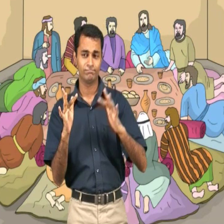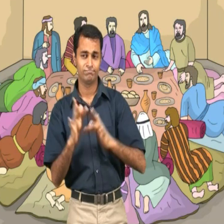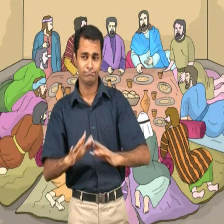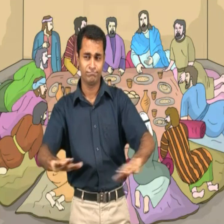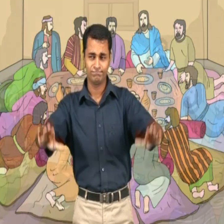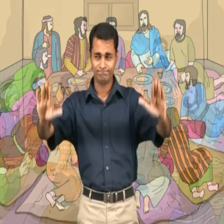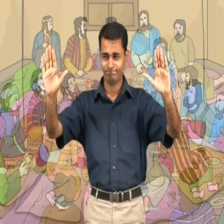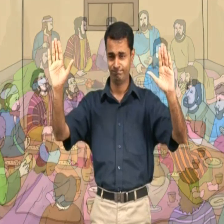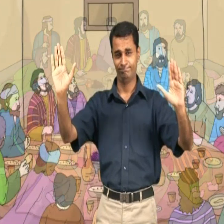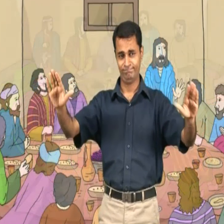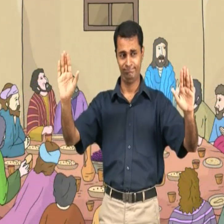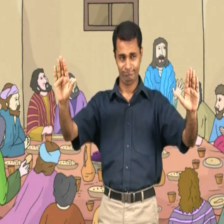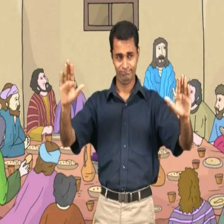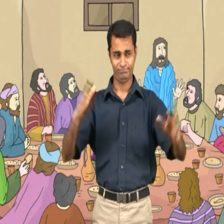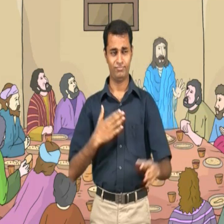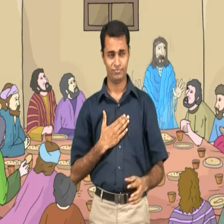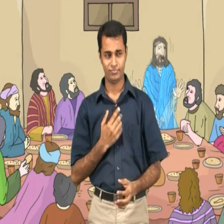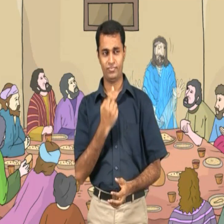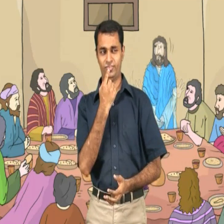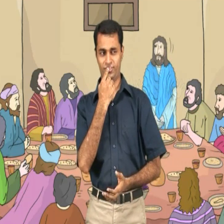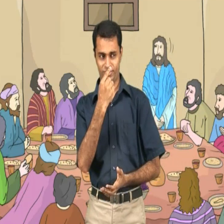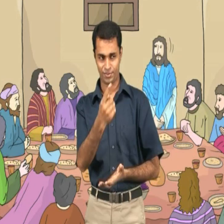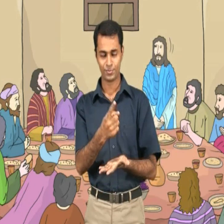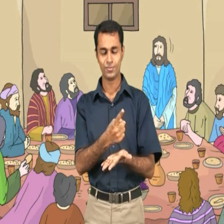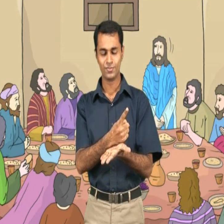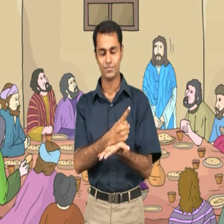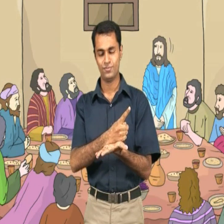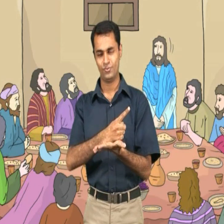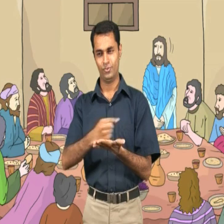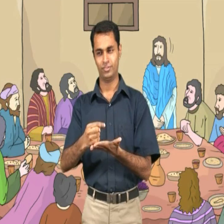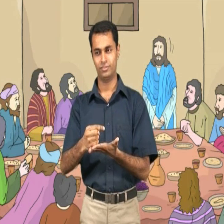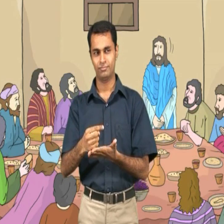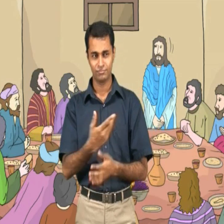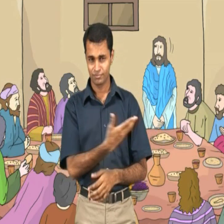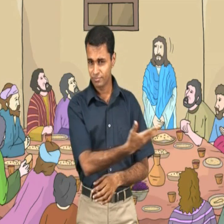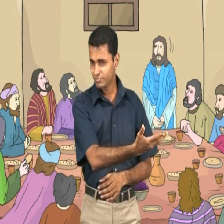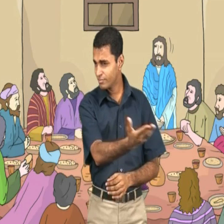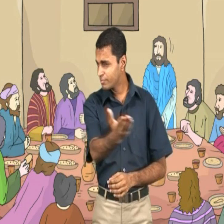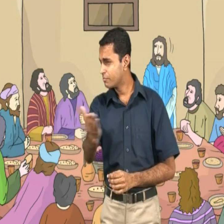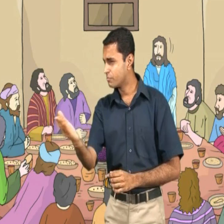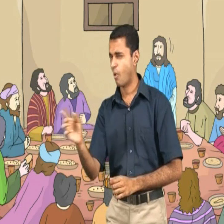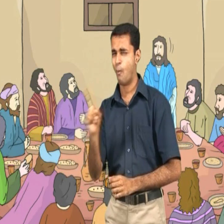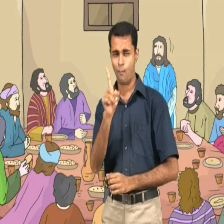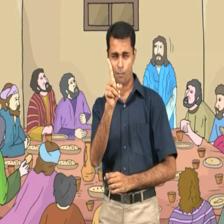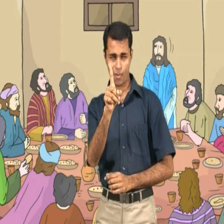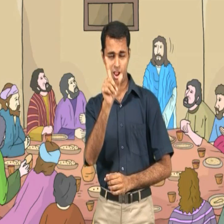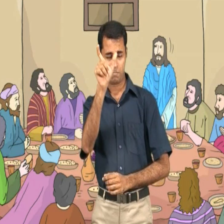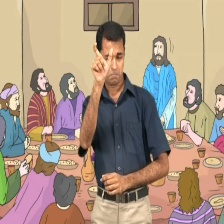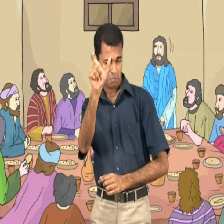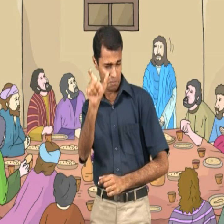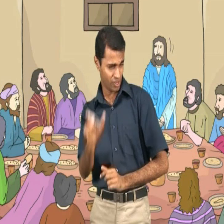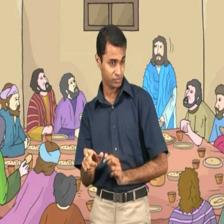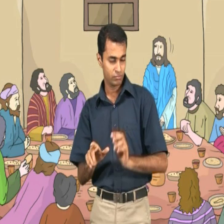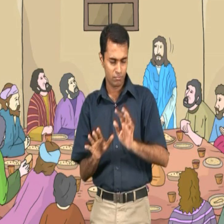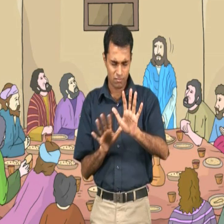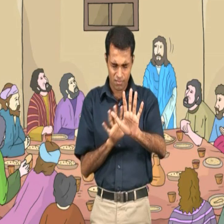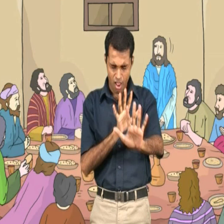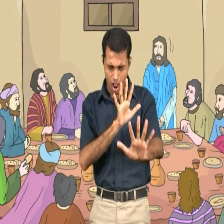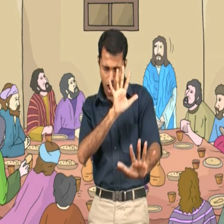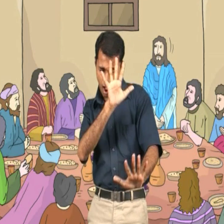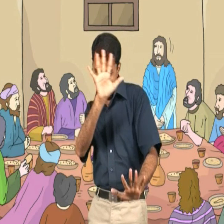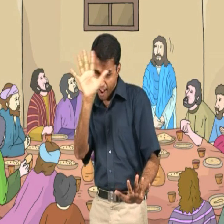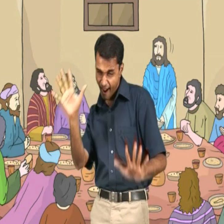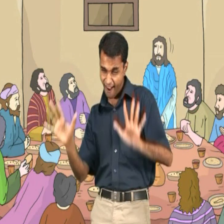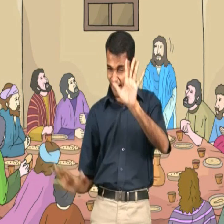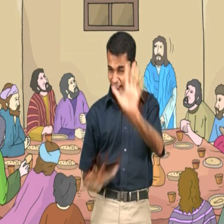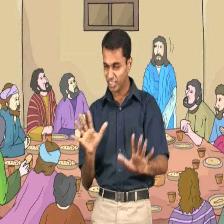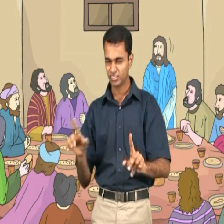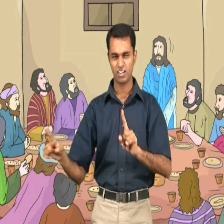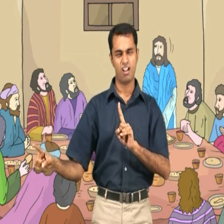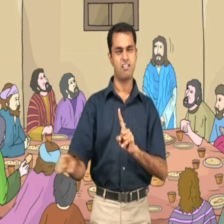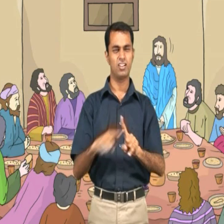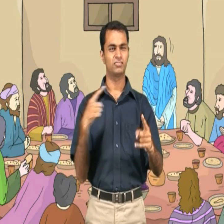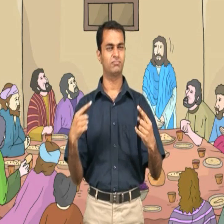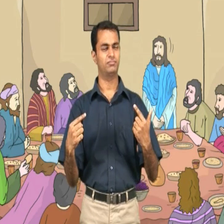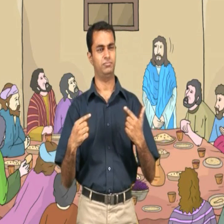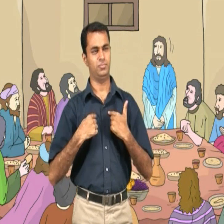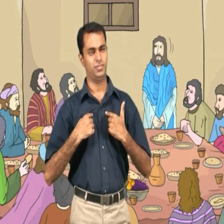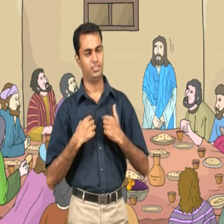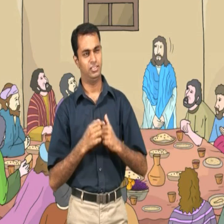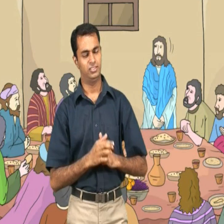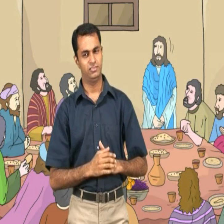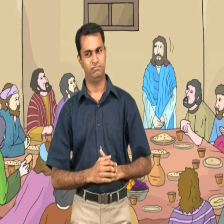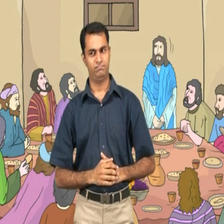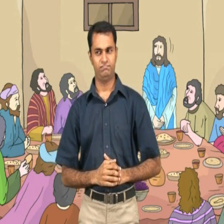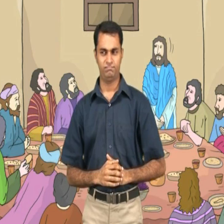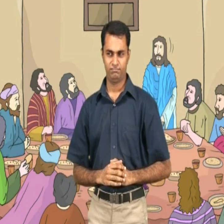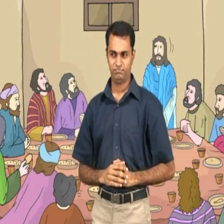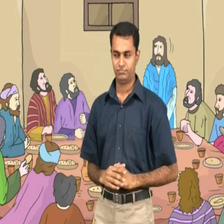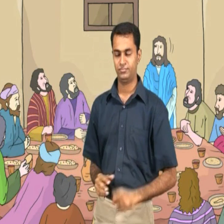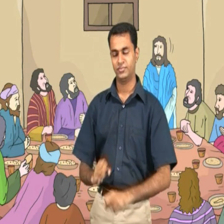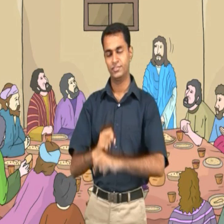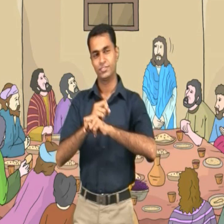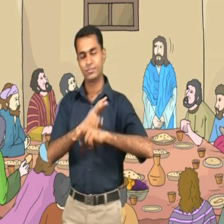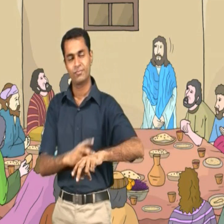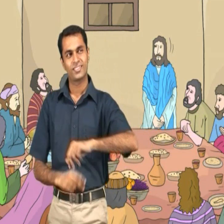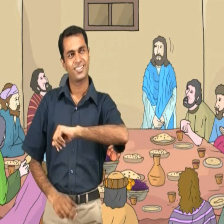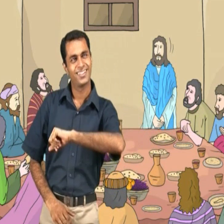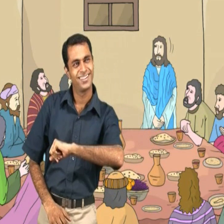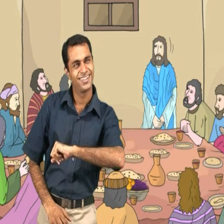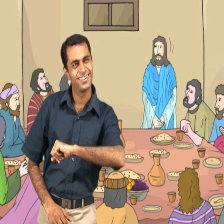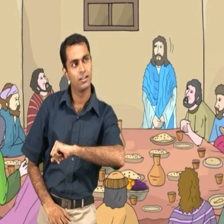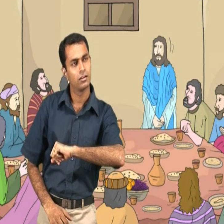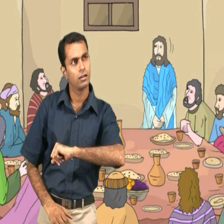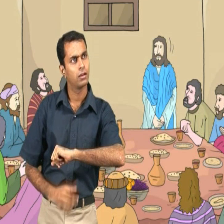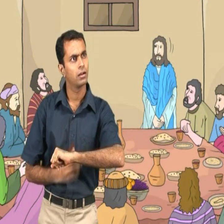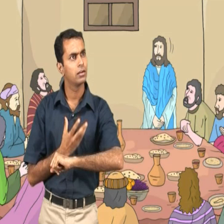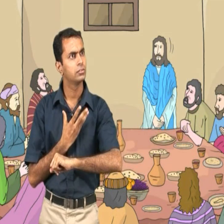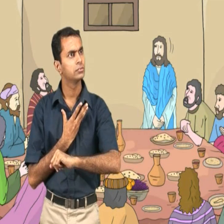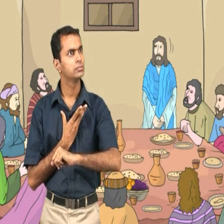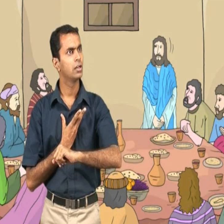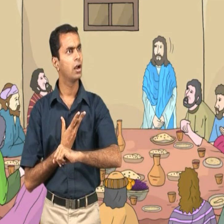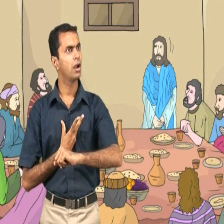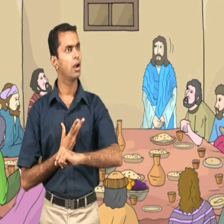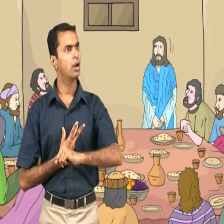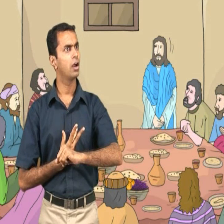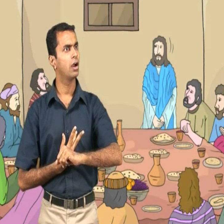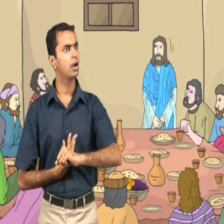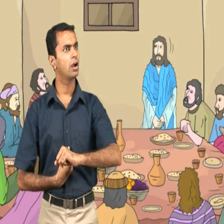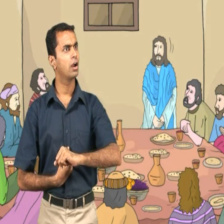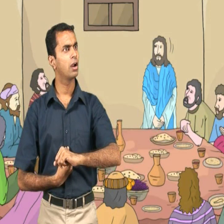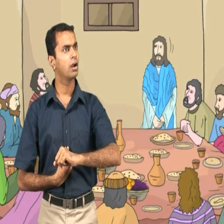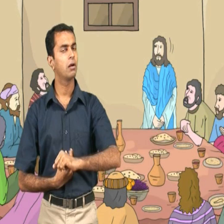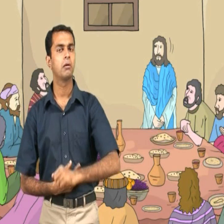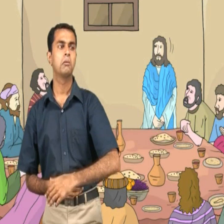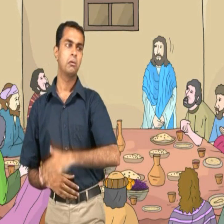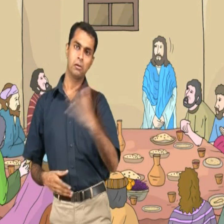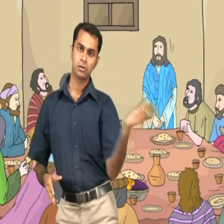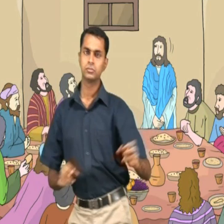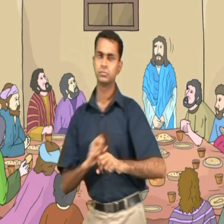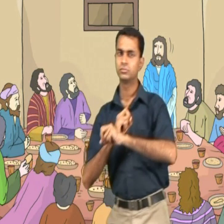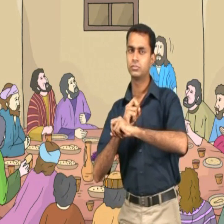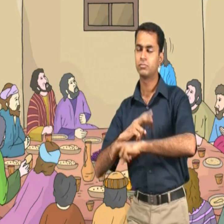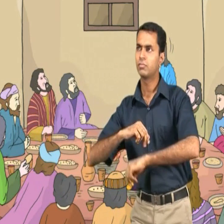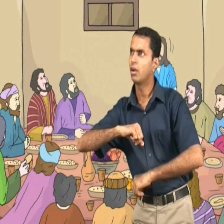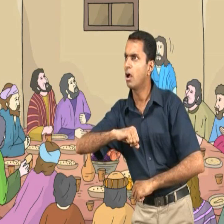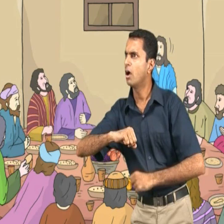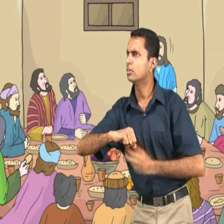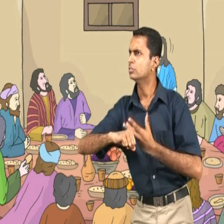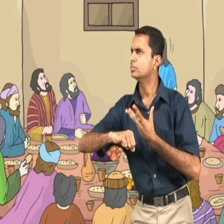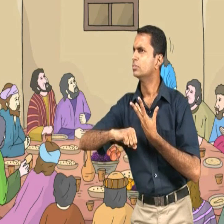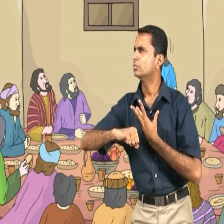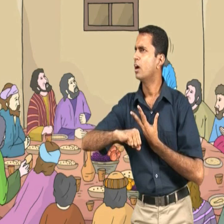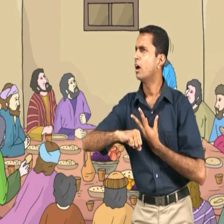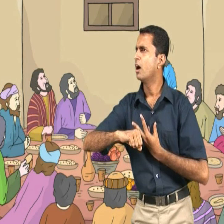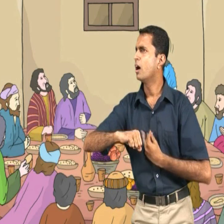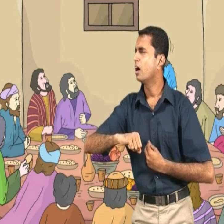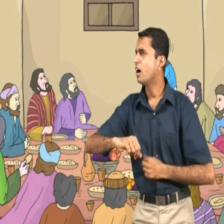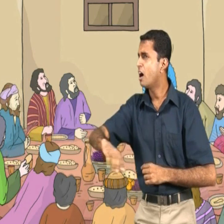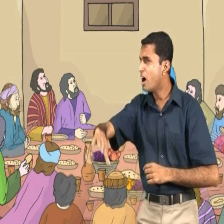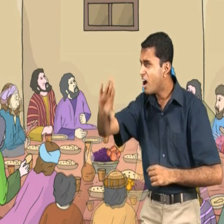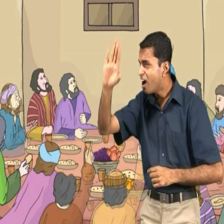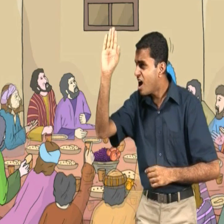And while they were eating, He said to them, “Truly I tell you, one of you will betray Me.”